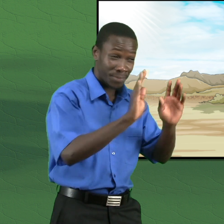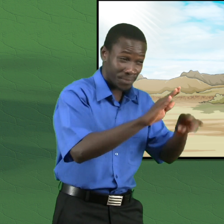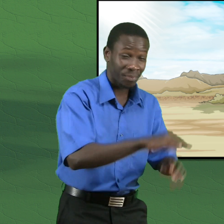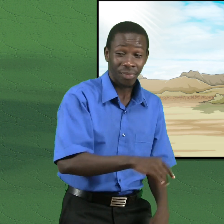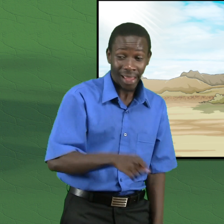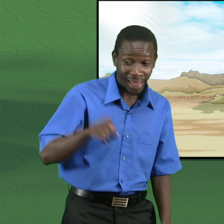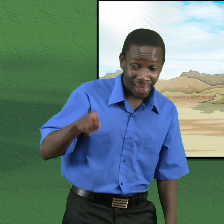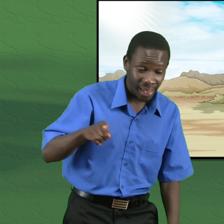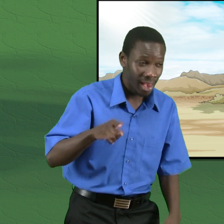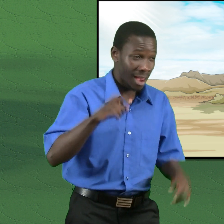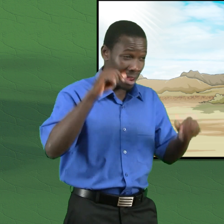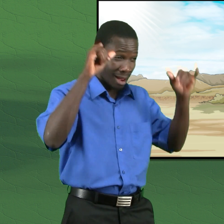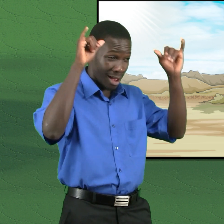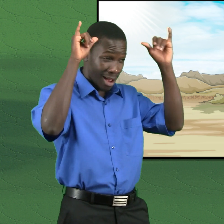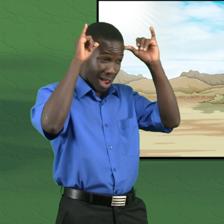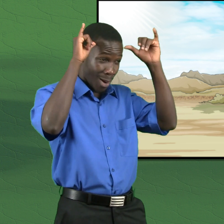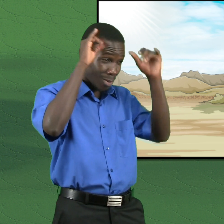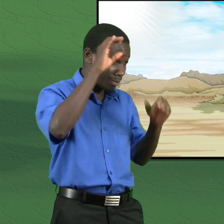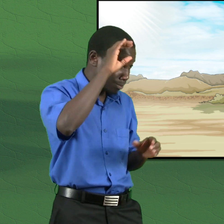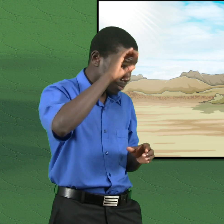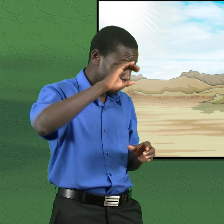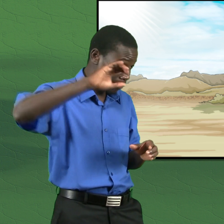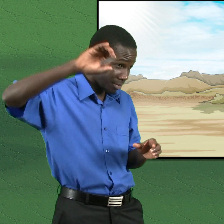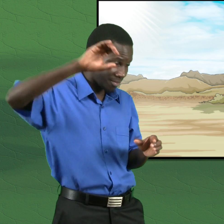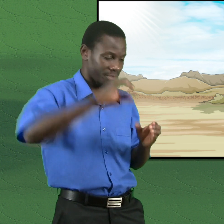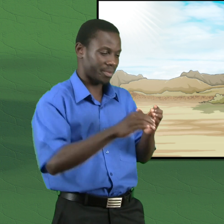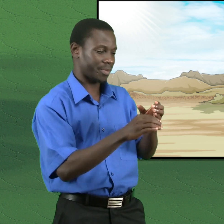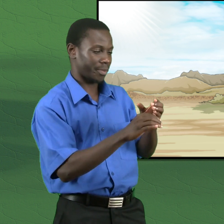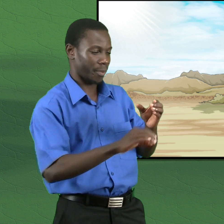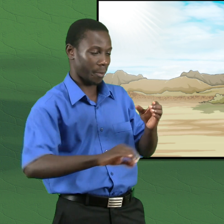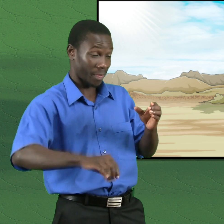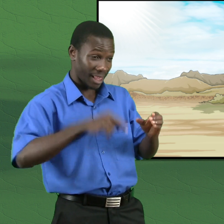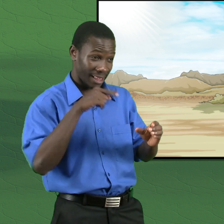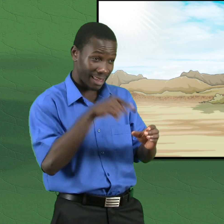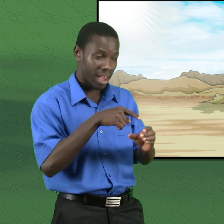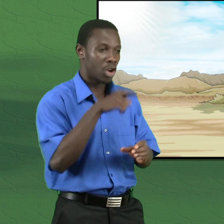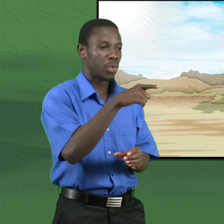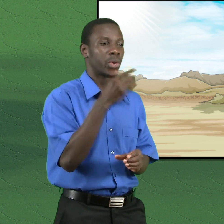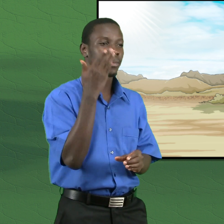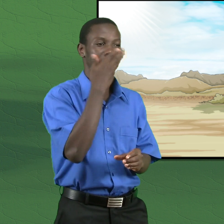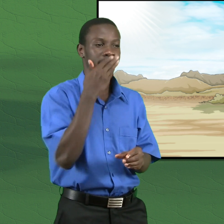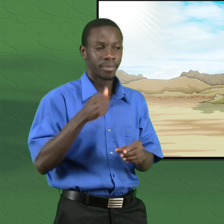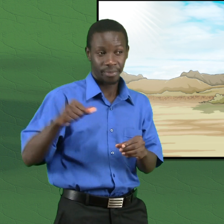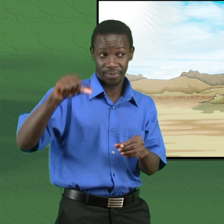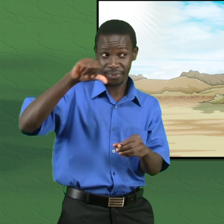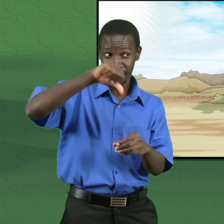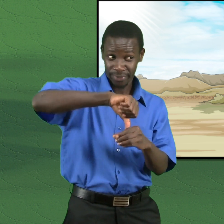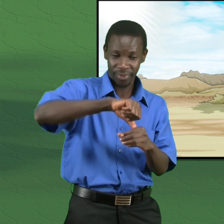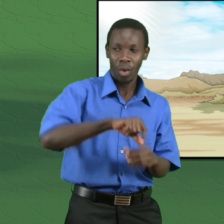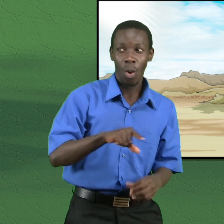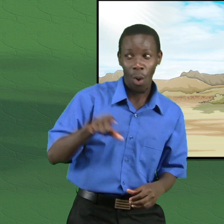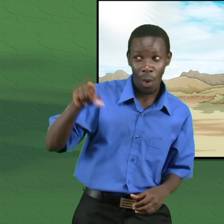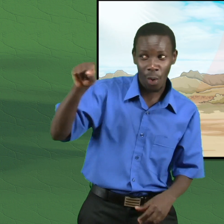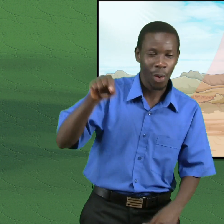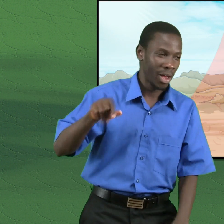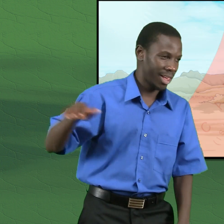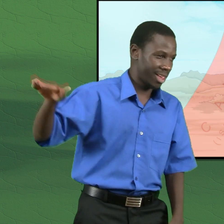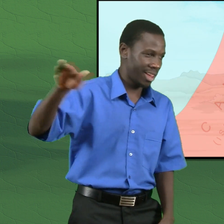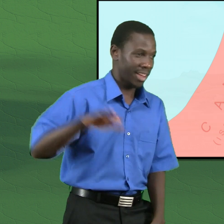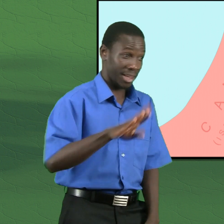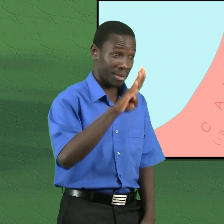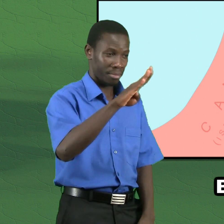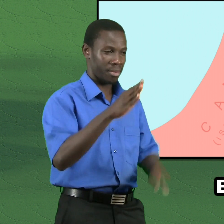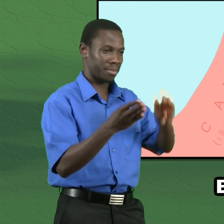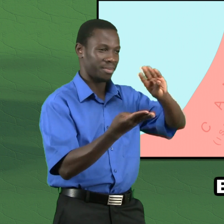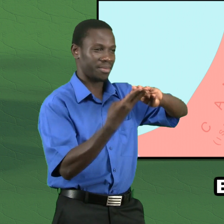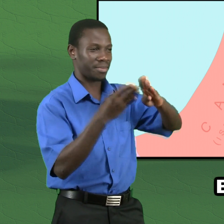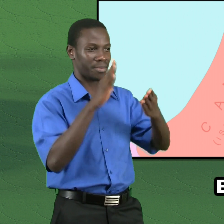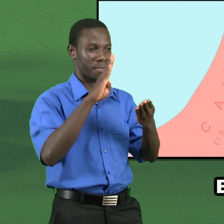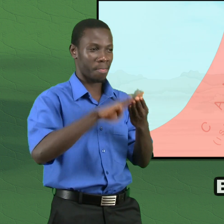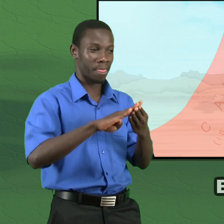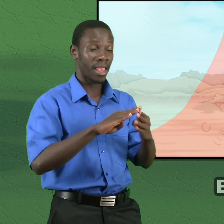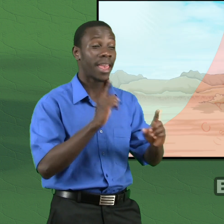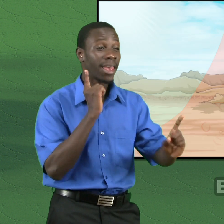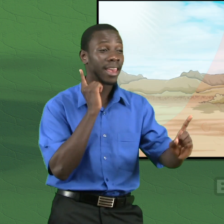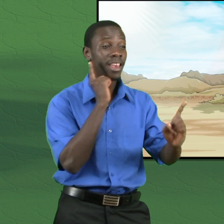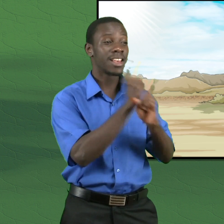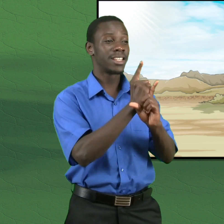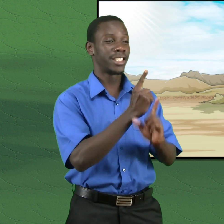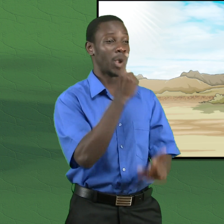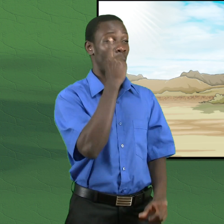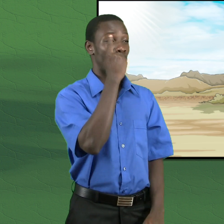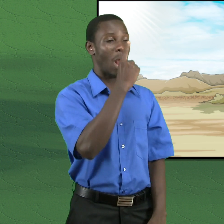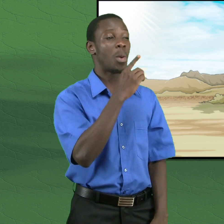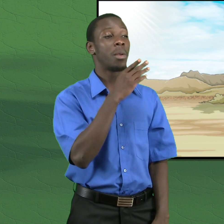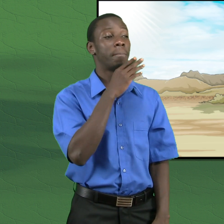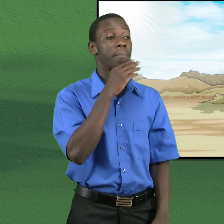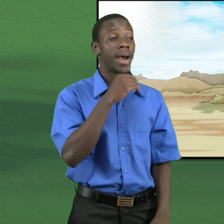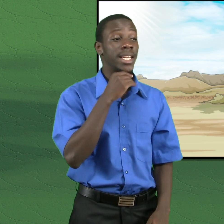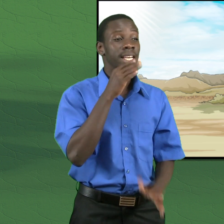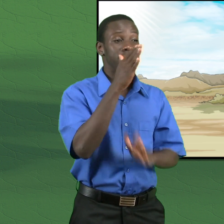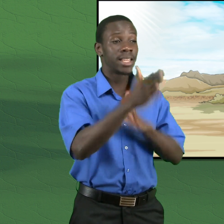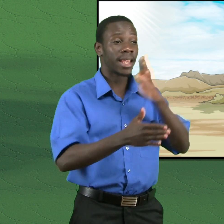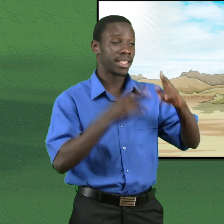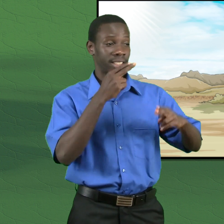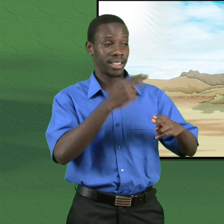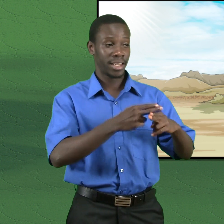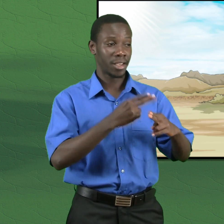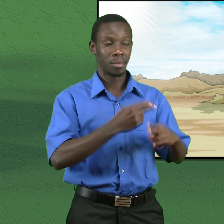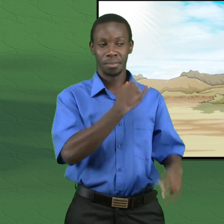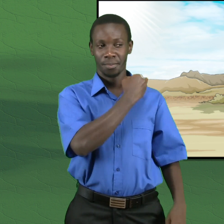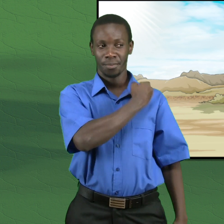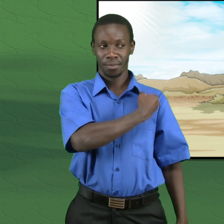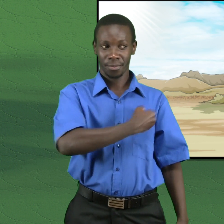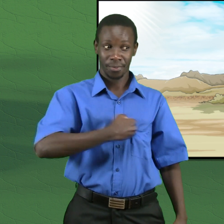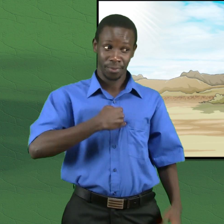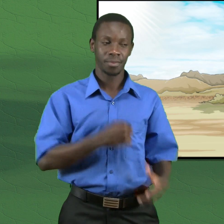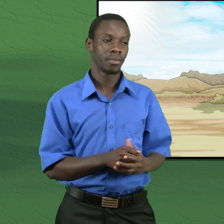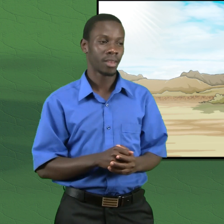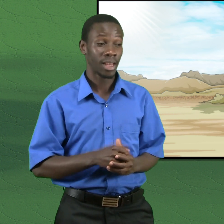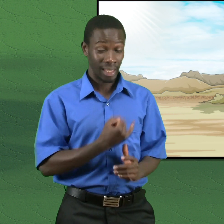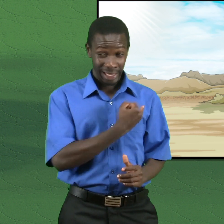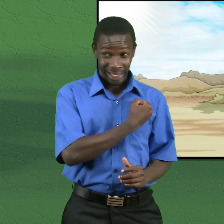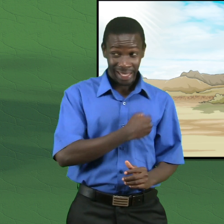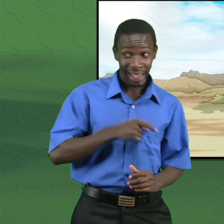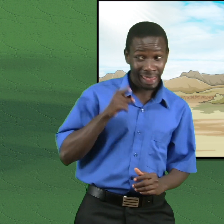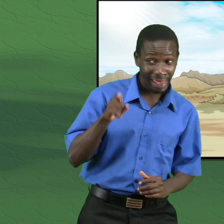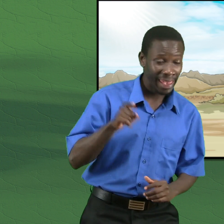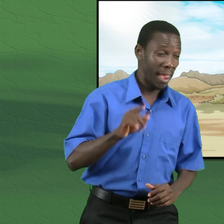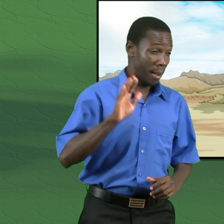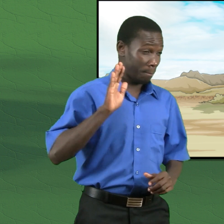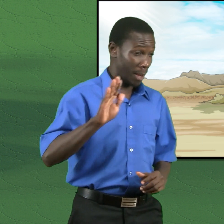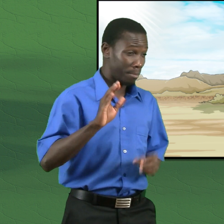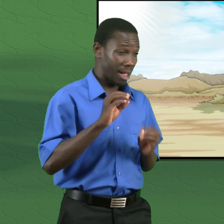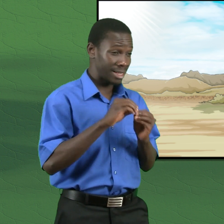Fill your horn with oil and go.